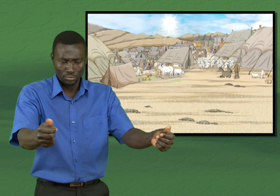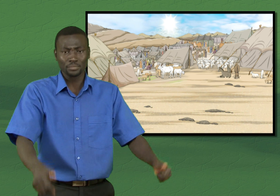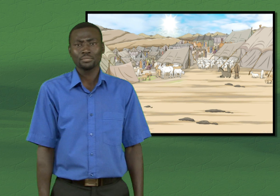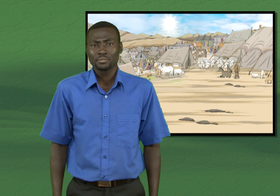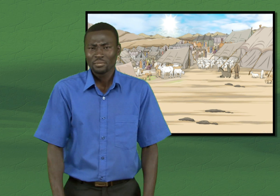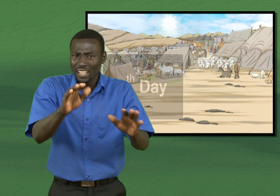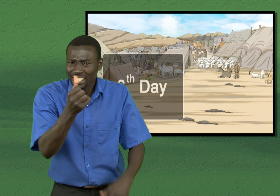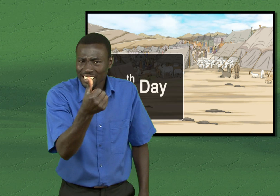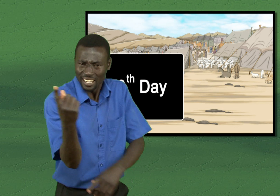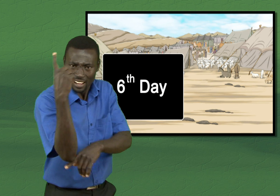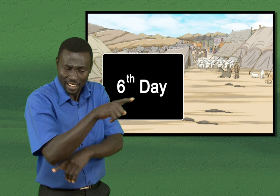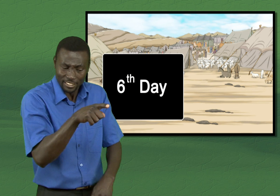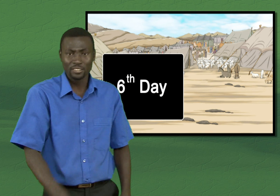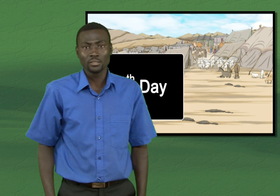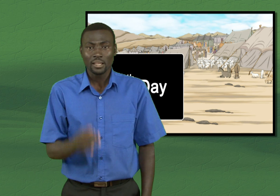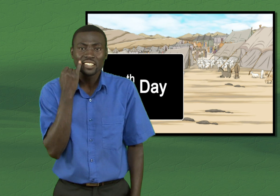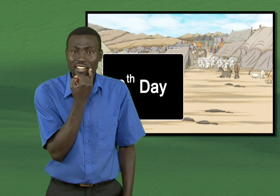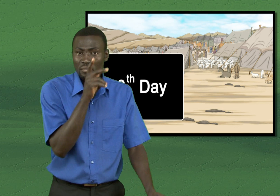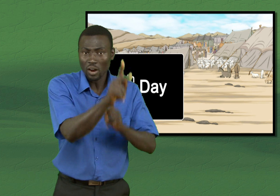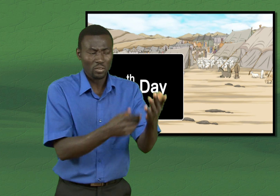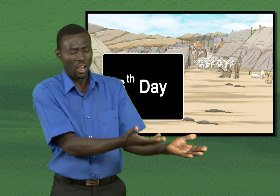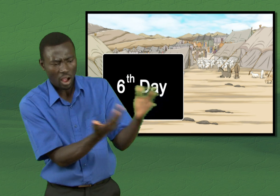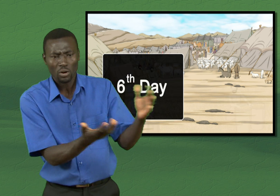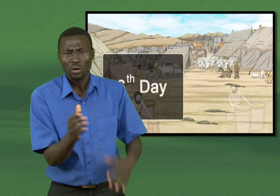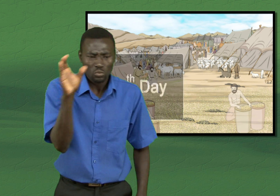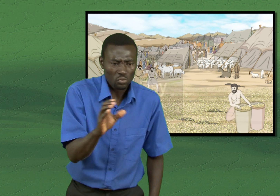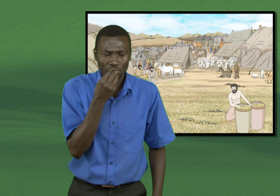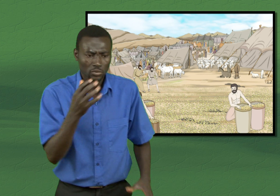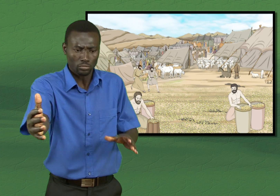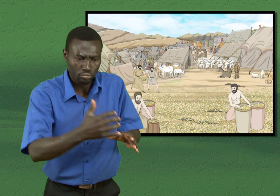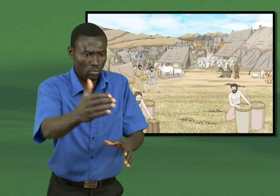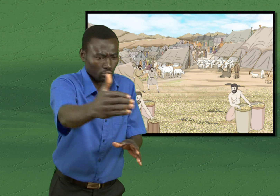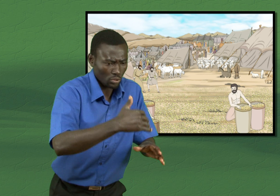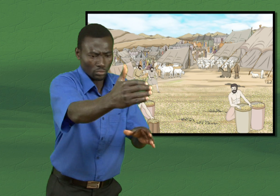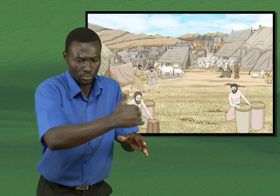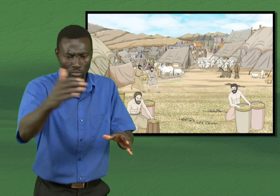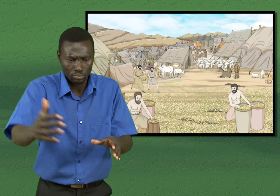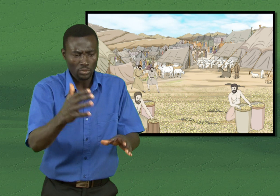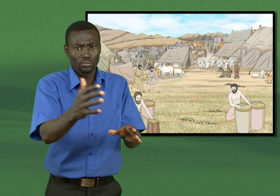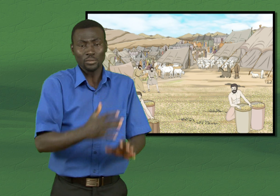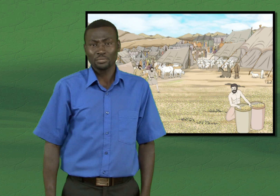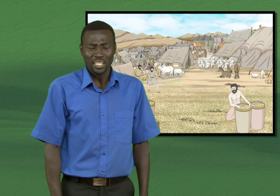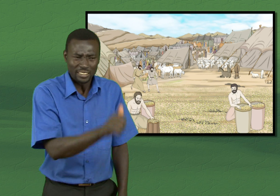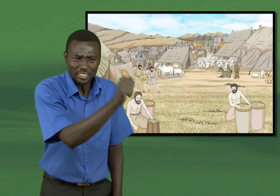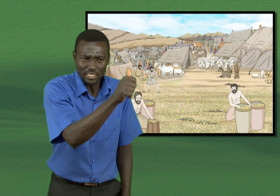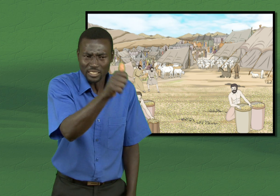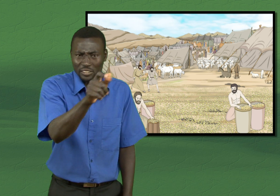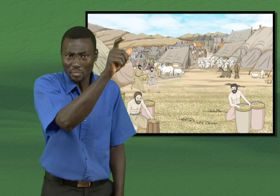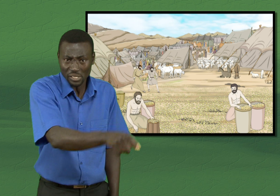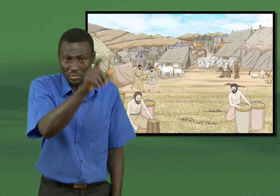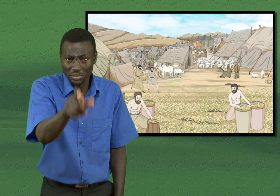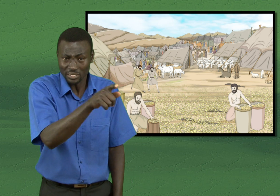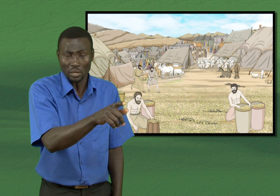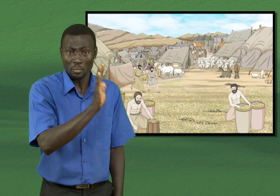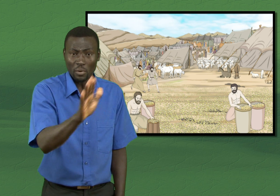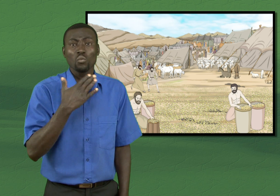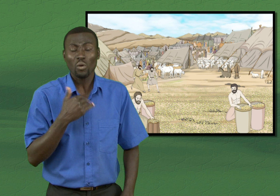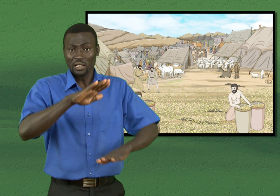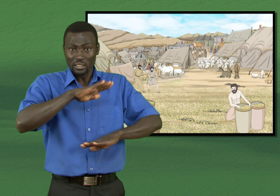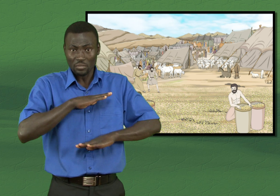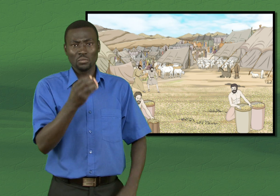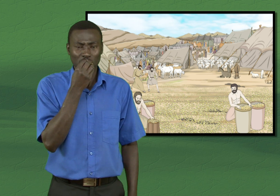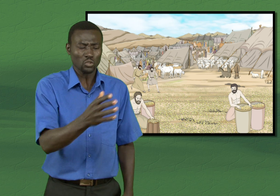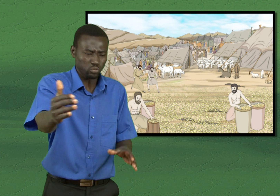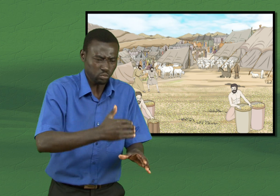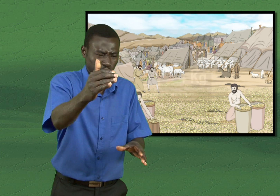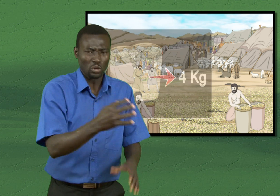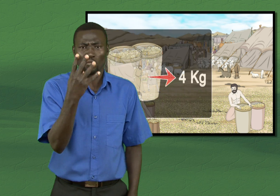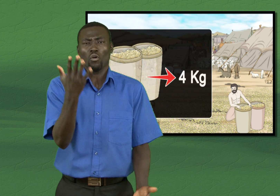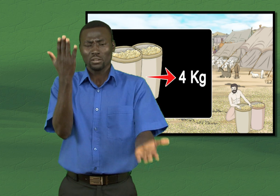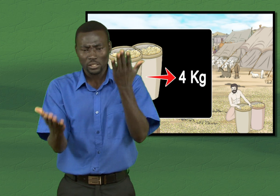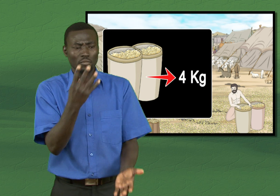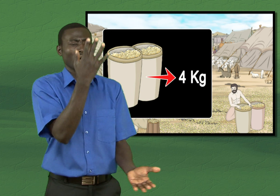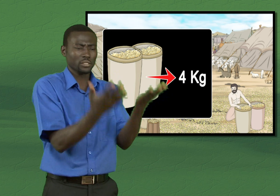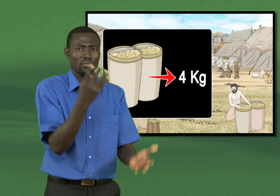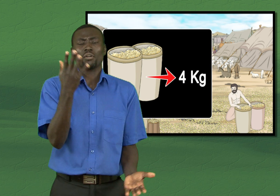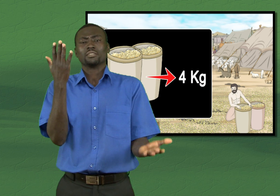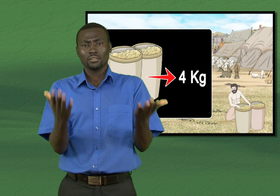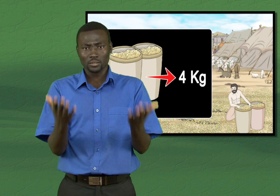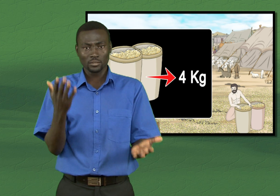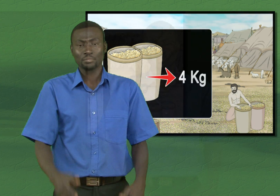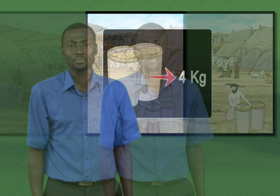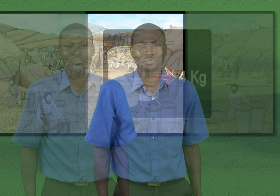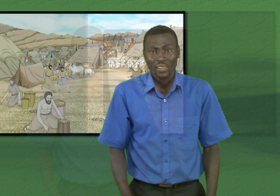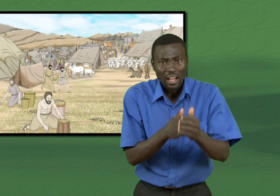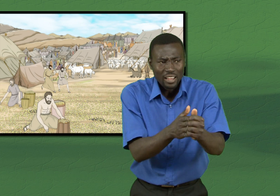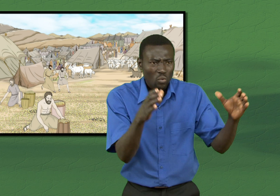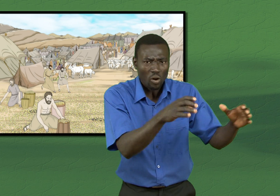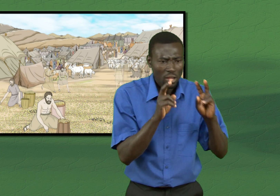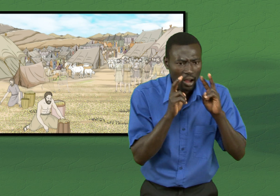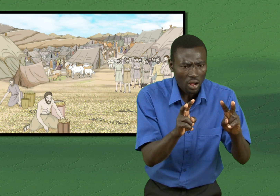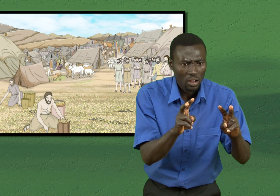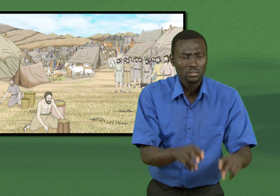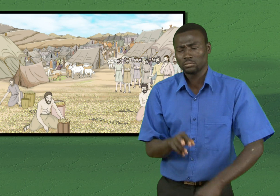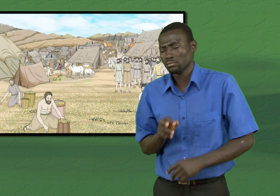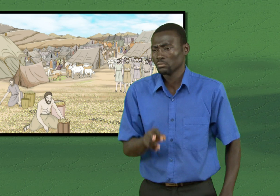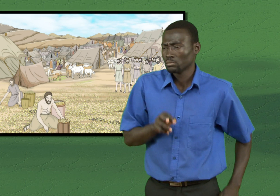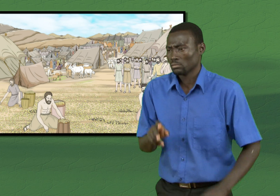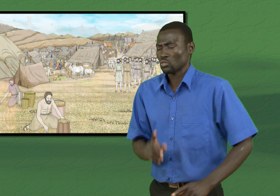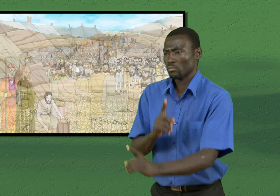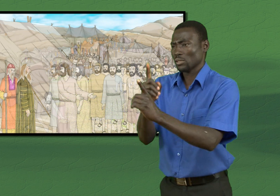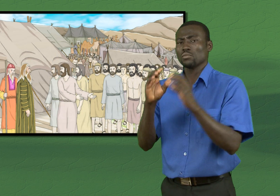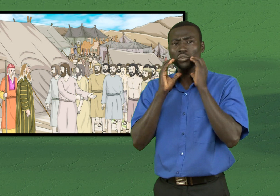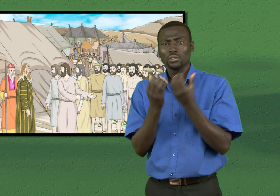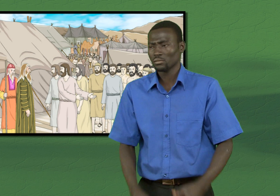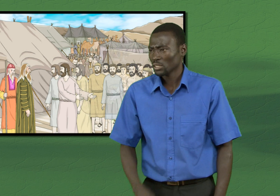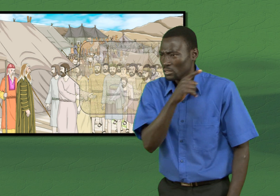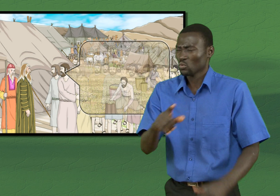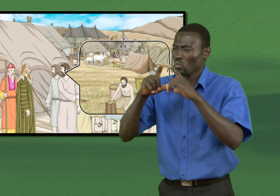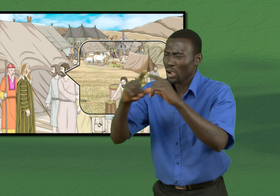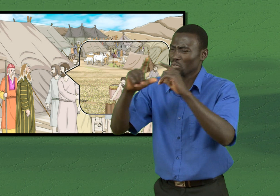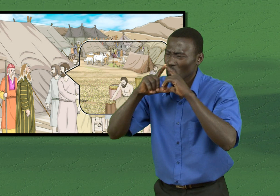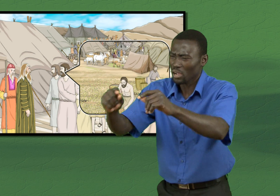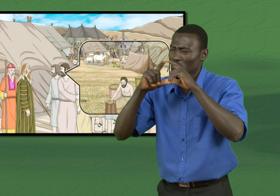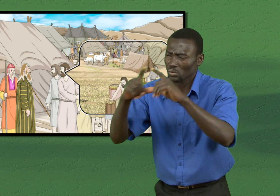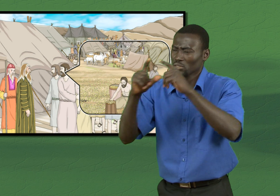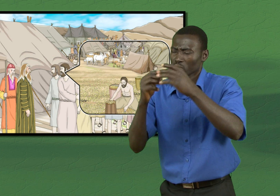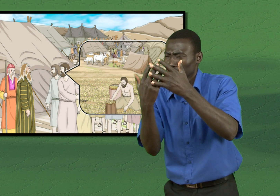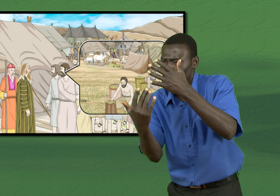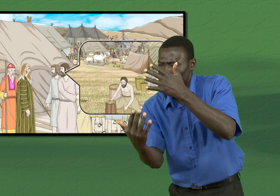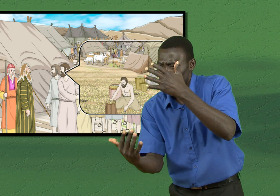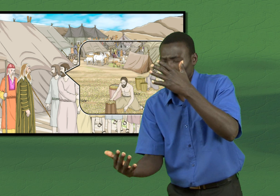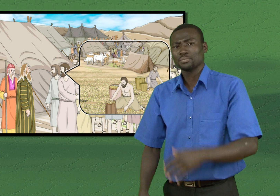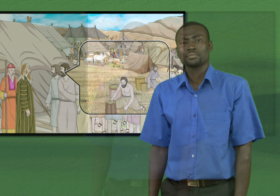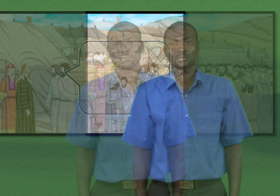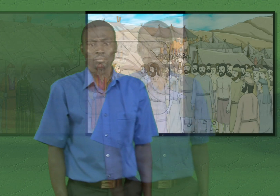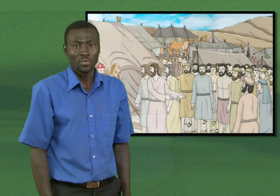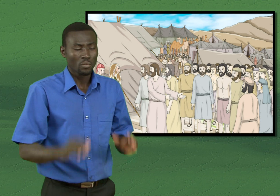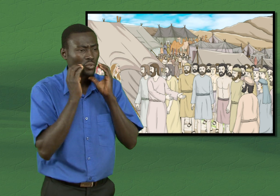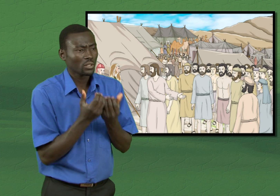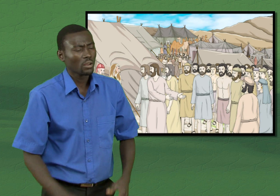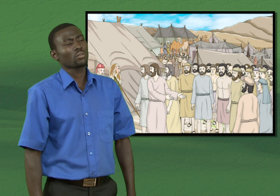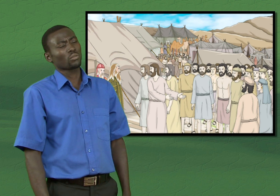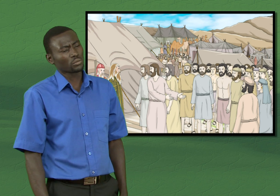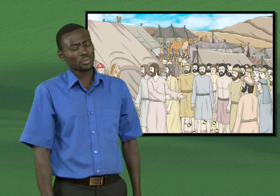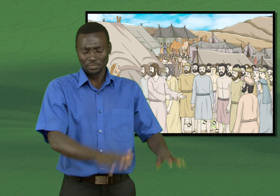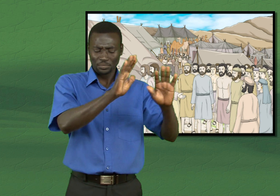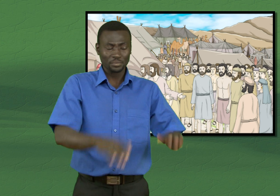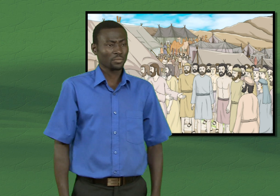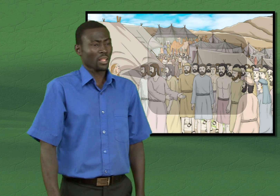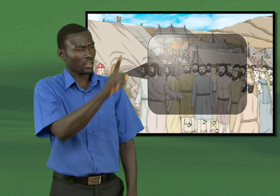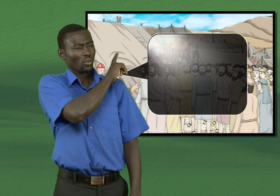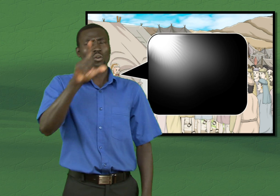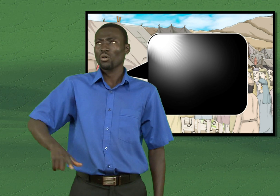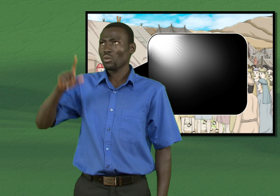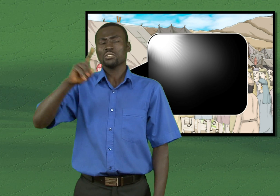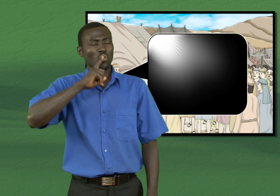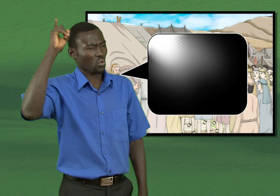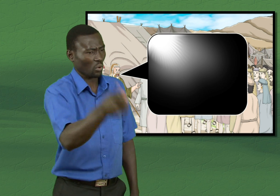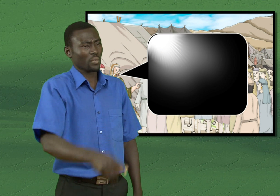On the sixth day, they gathered twice as much food—two omers per person —and all the leaders of the congregation came and reported this to Moses.